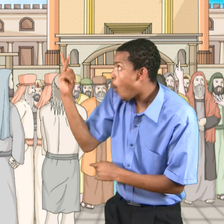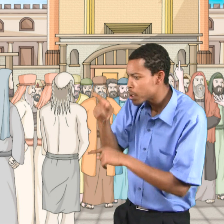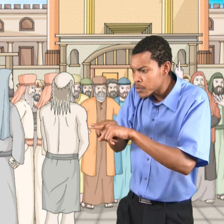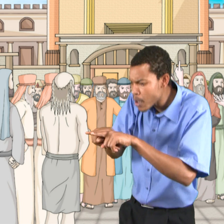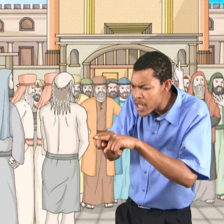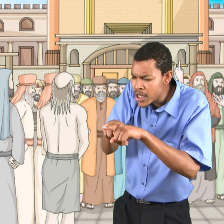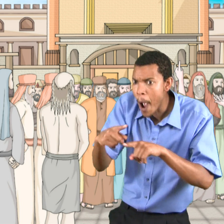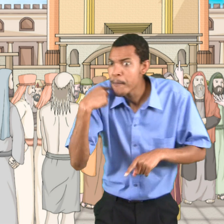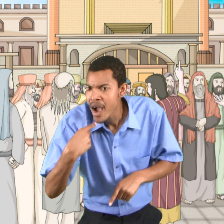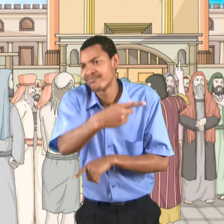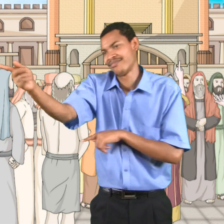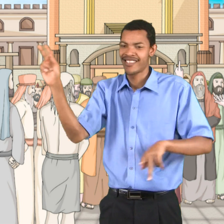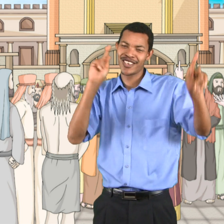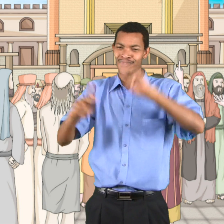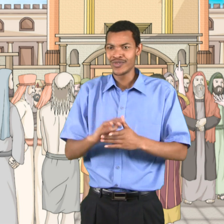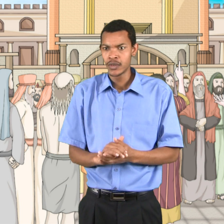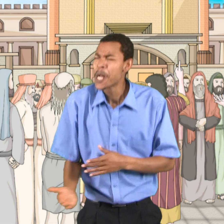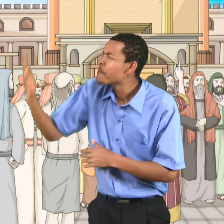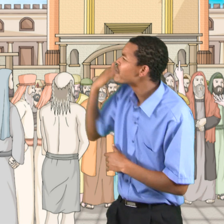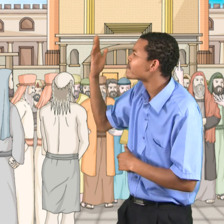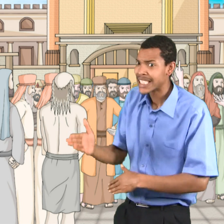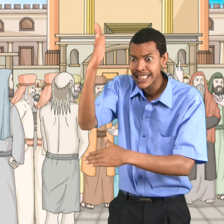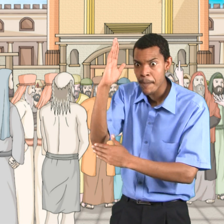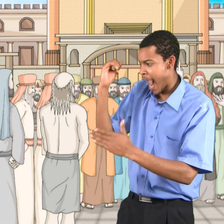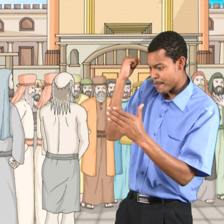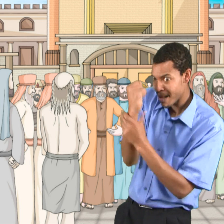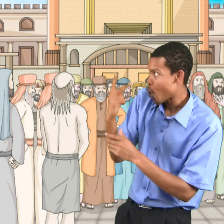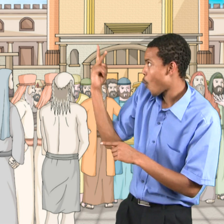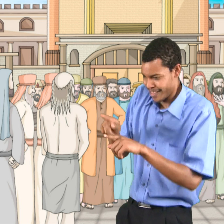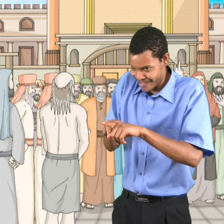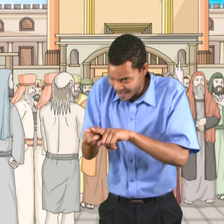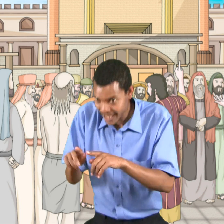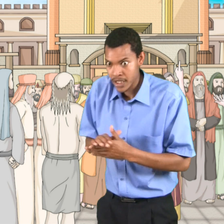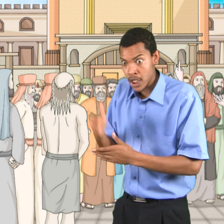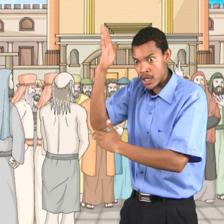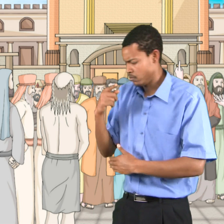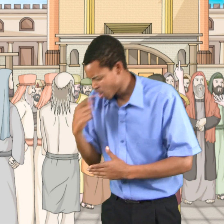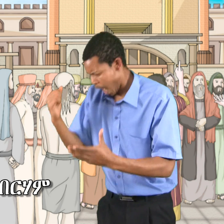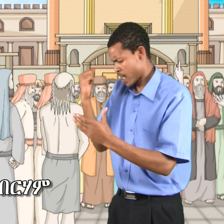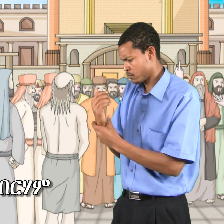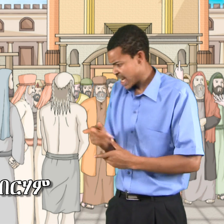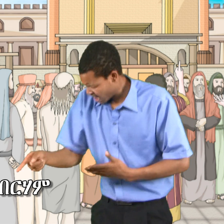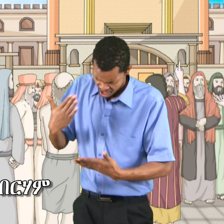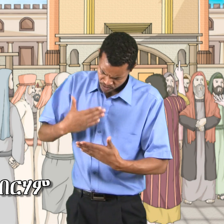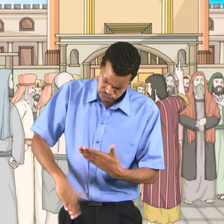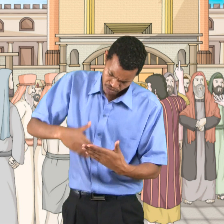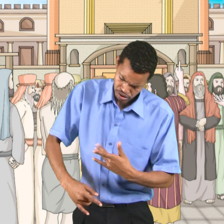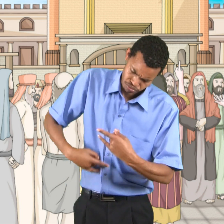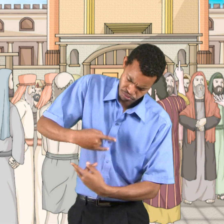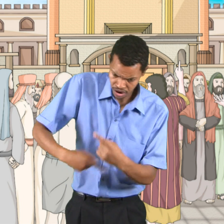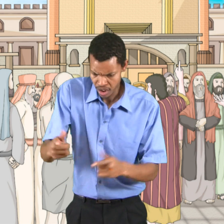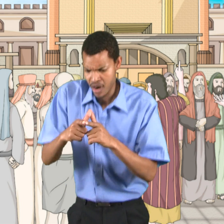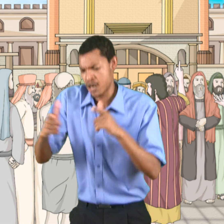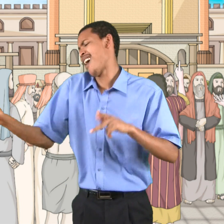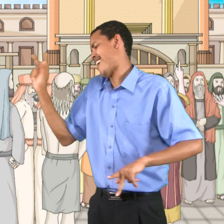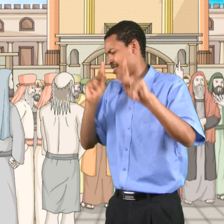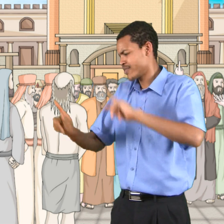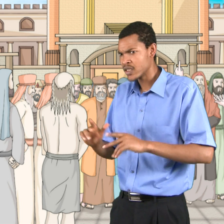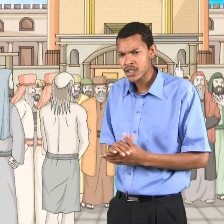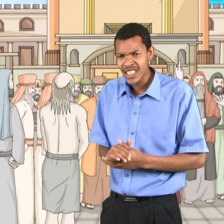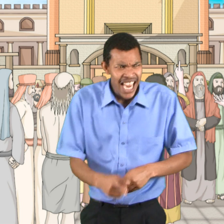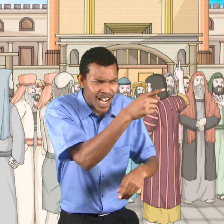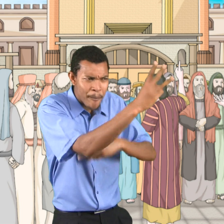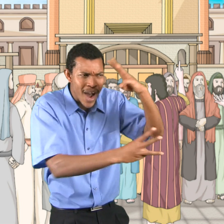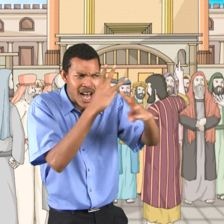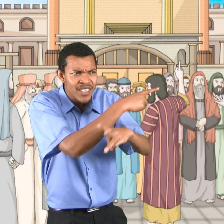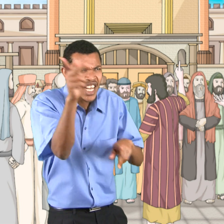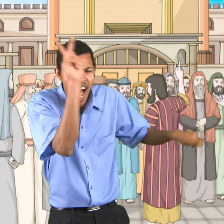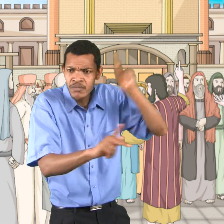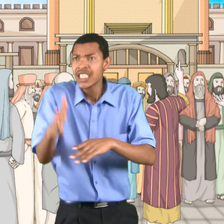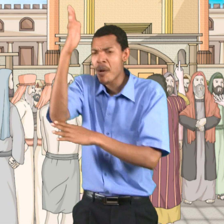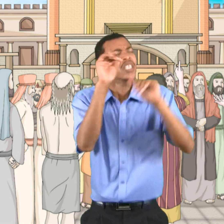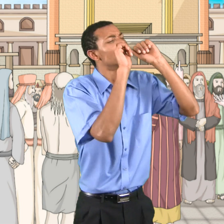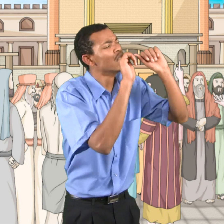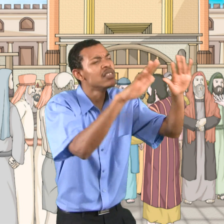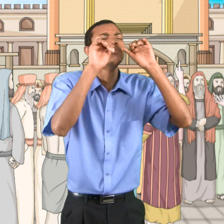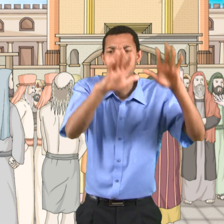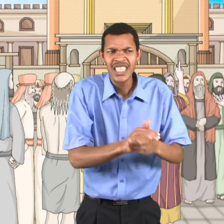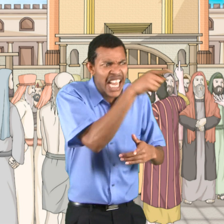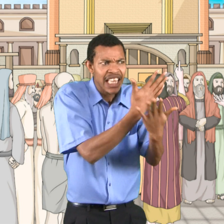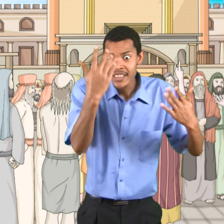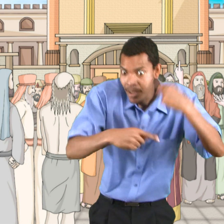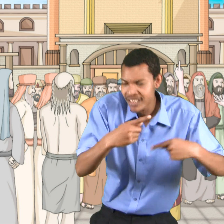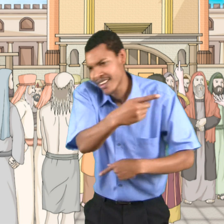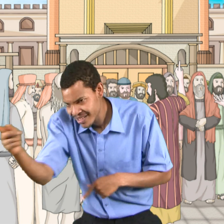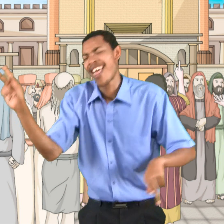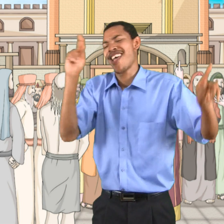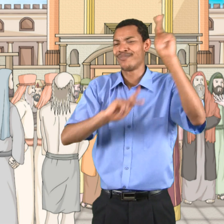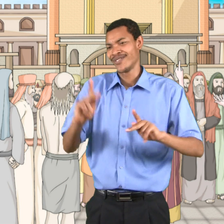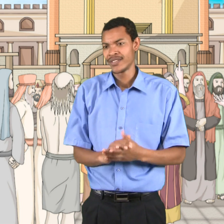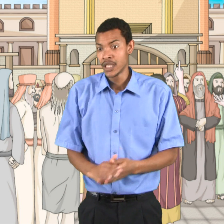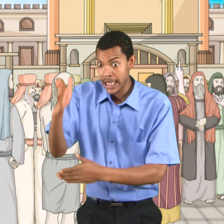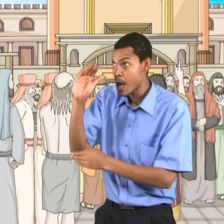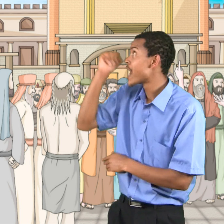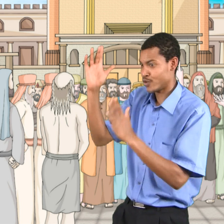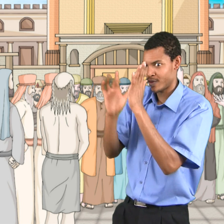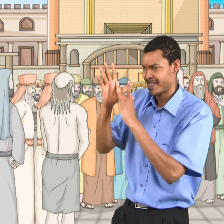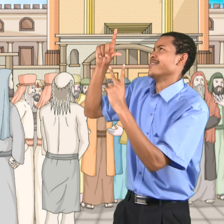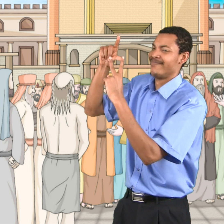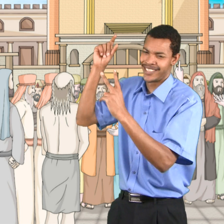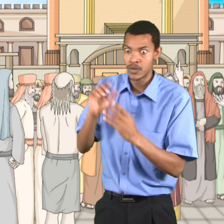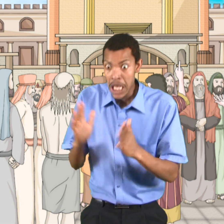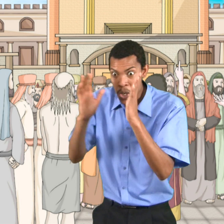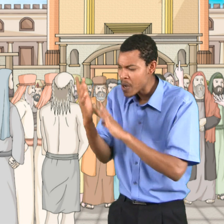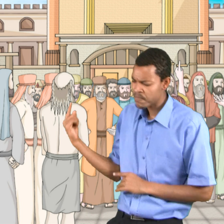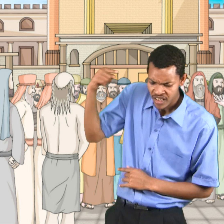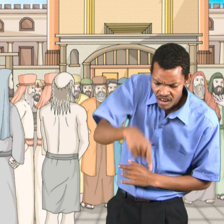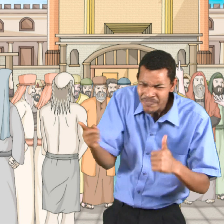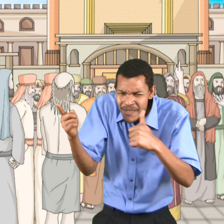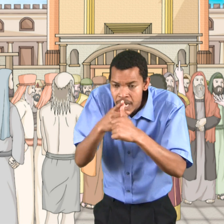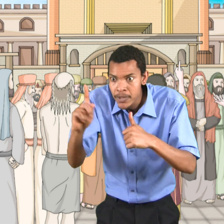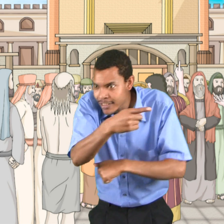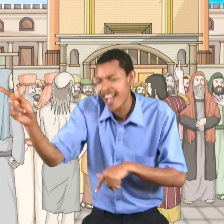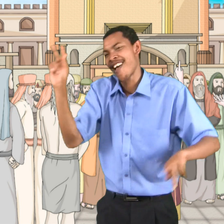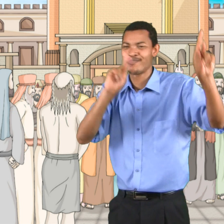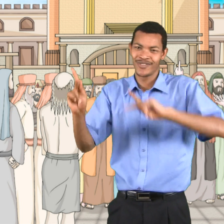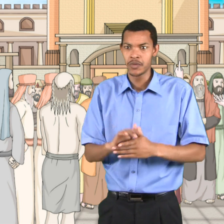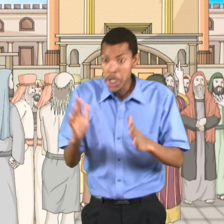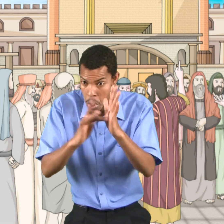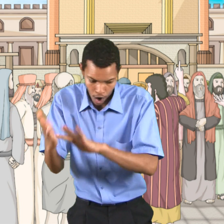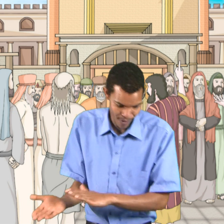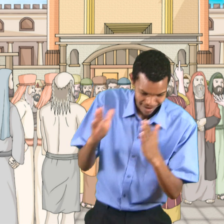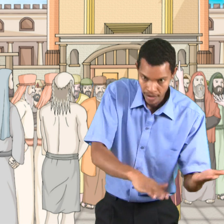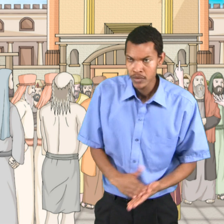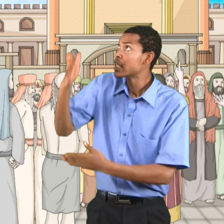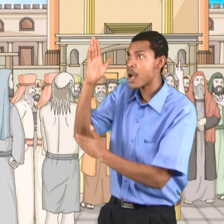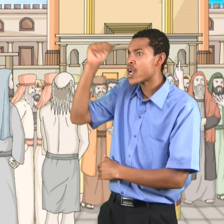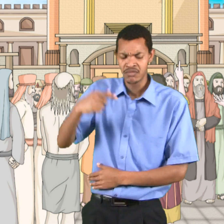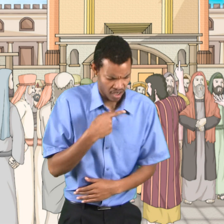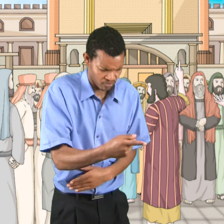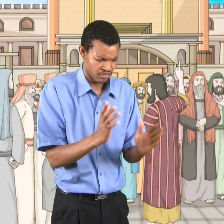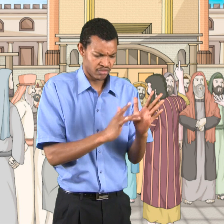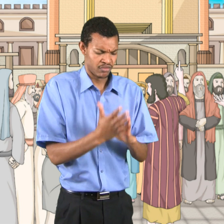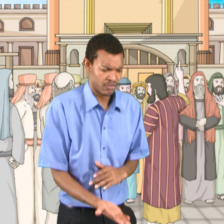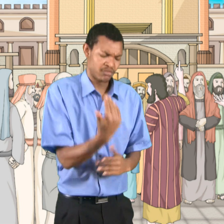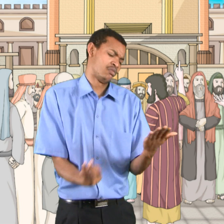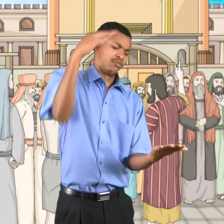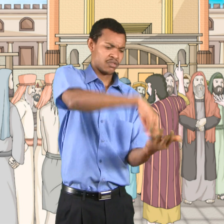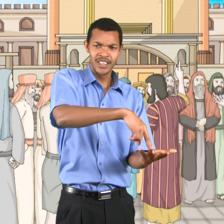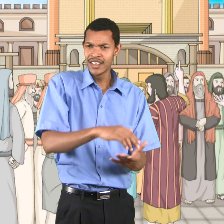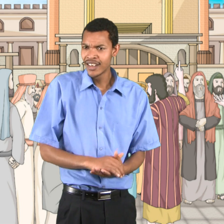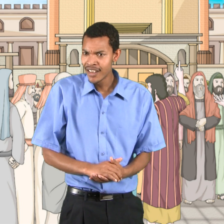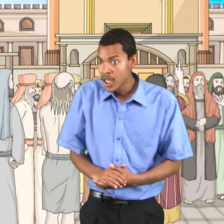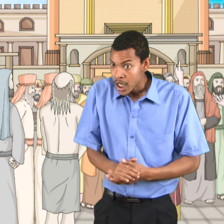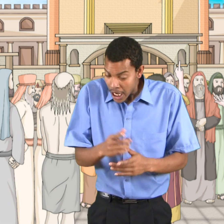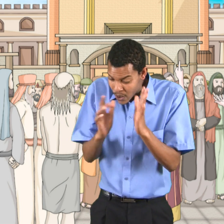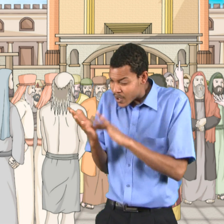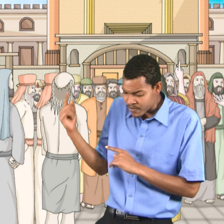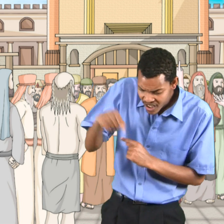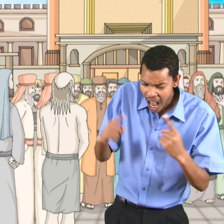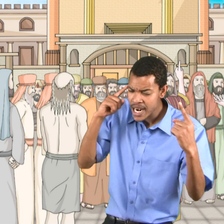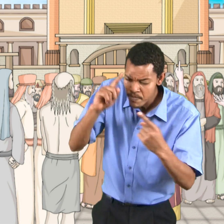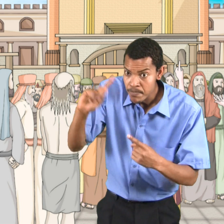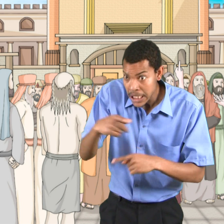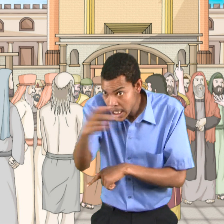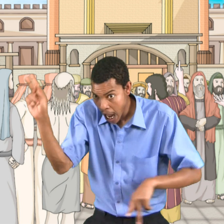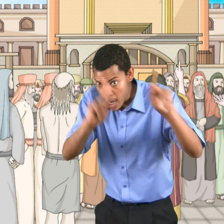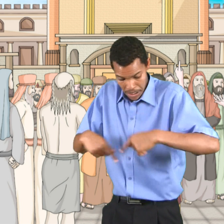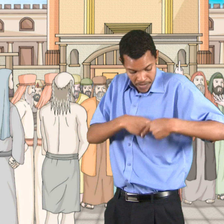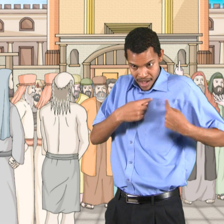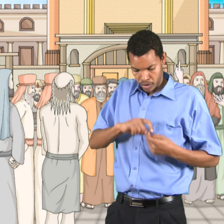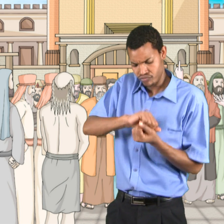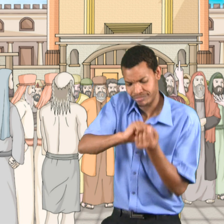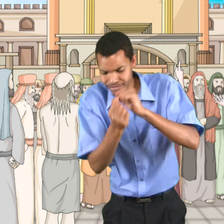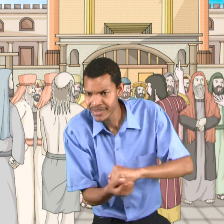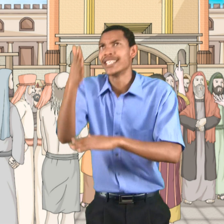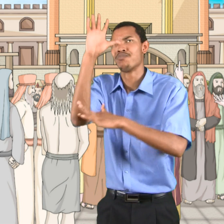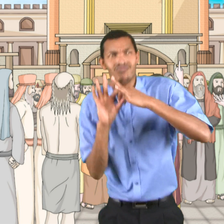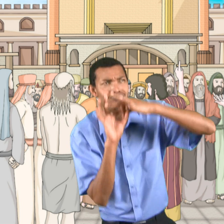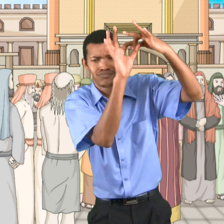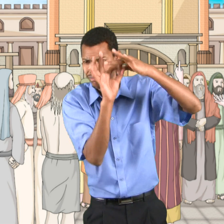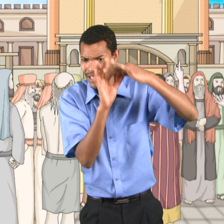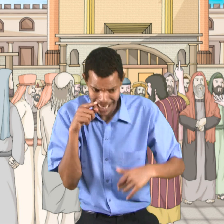And you are sons of the prophets and of the covenant God made with your fathers when He said to Abraham, ‘Through your offspring all the families of the earth will be blessed.’